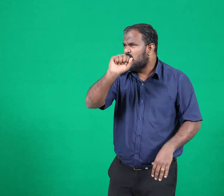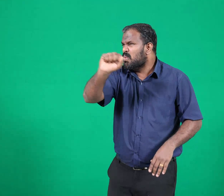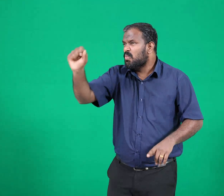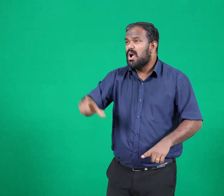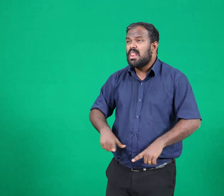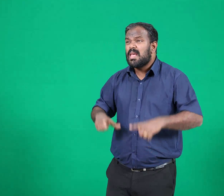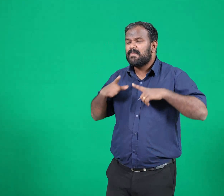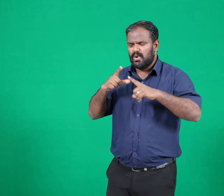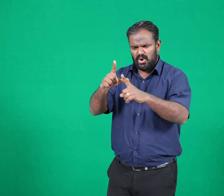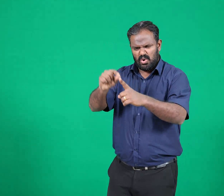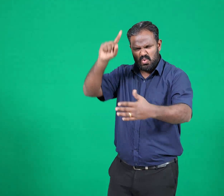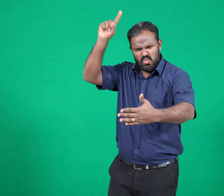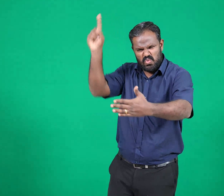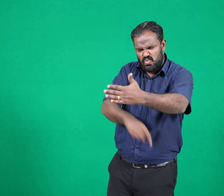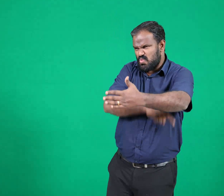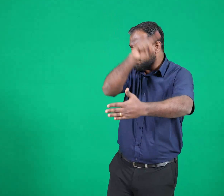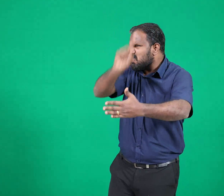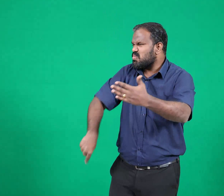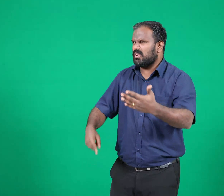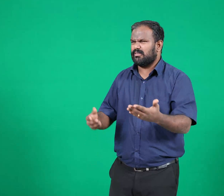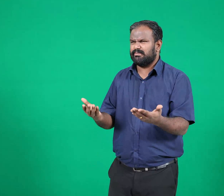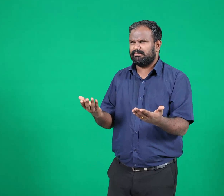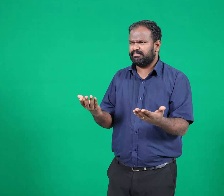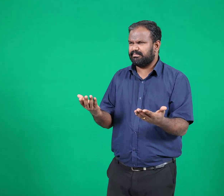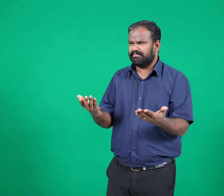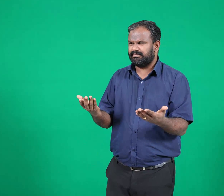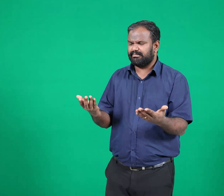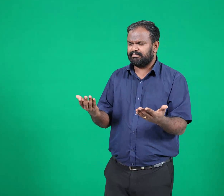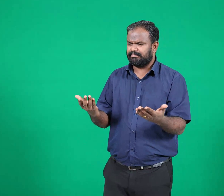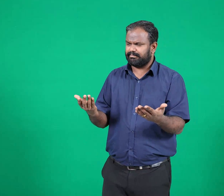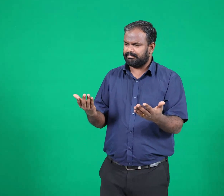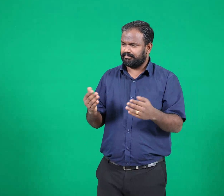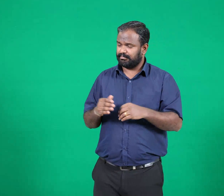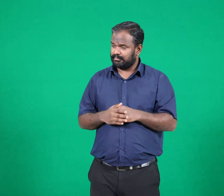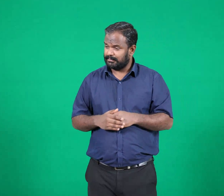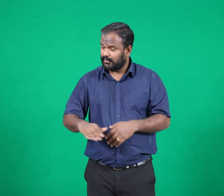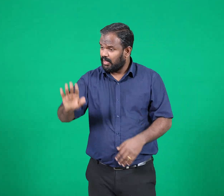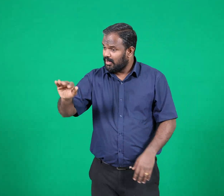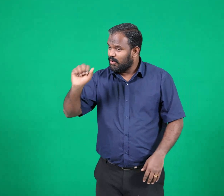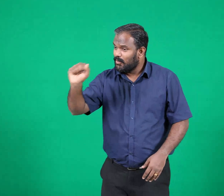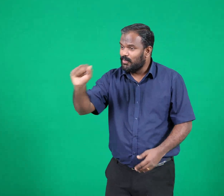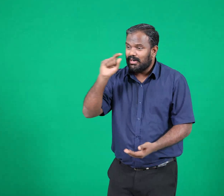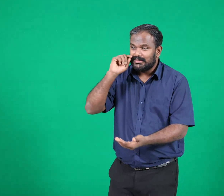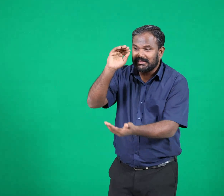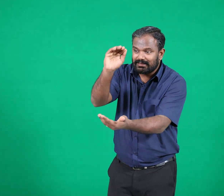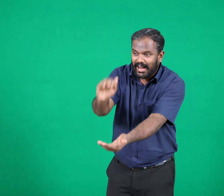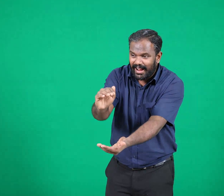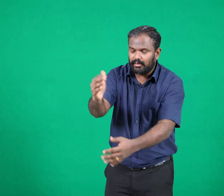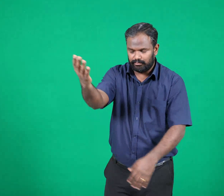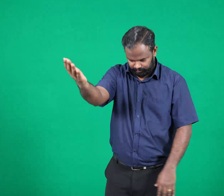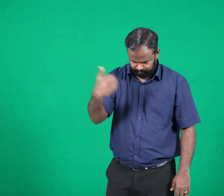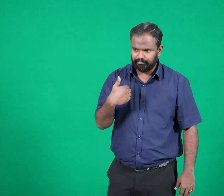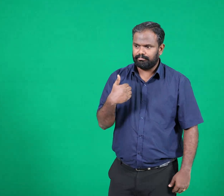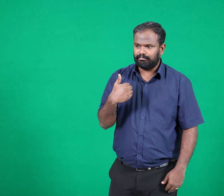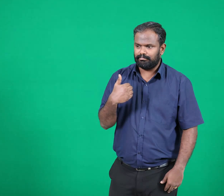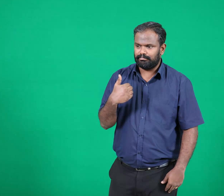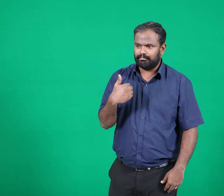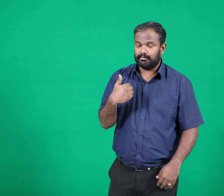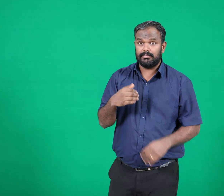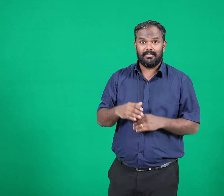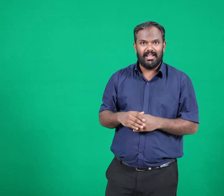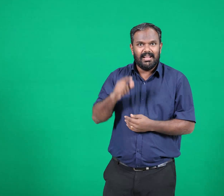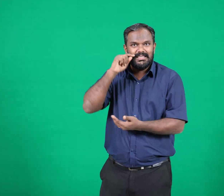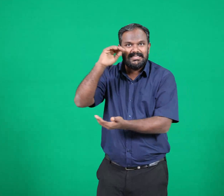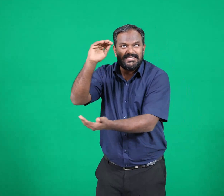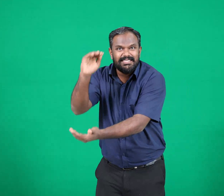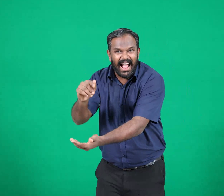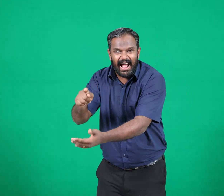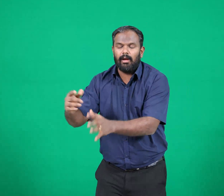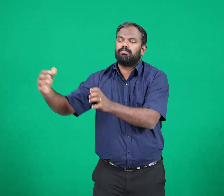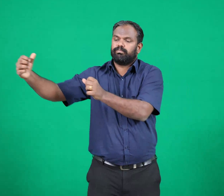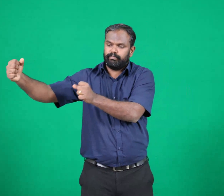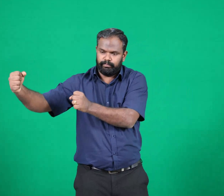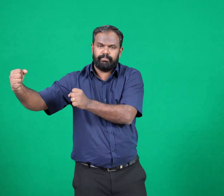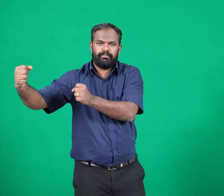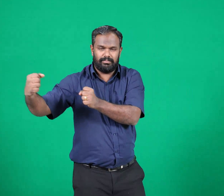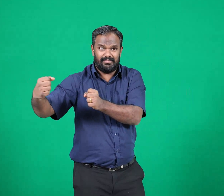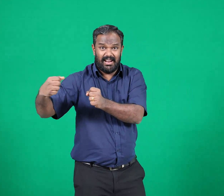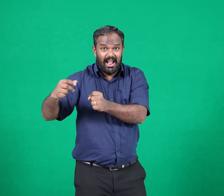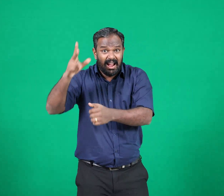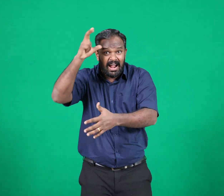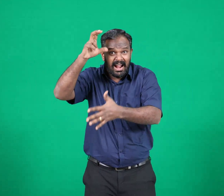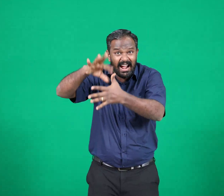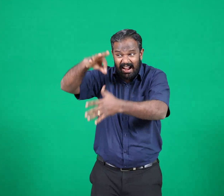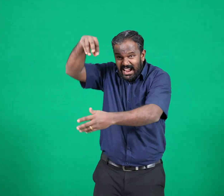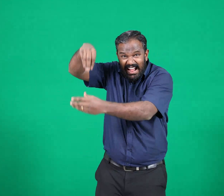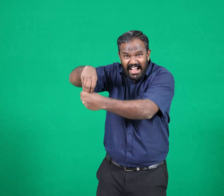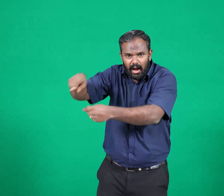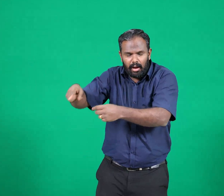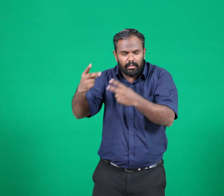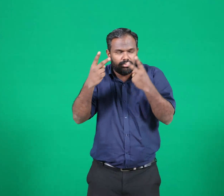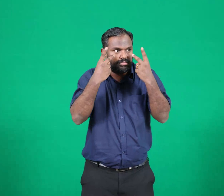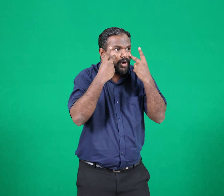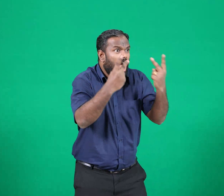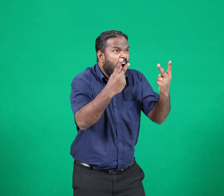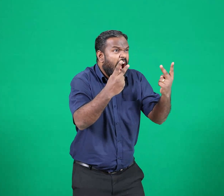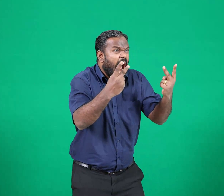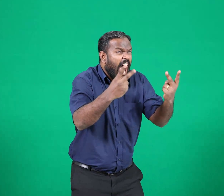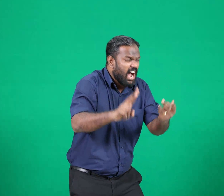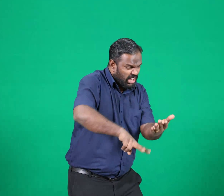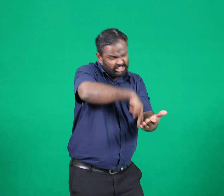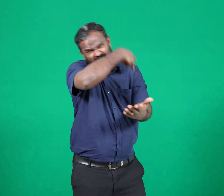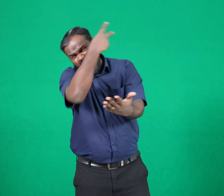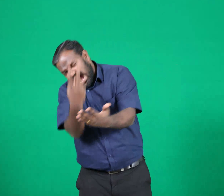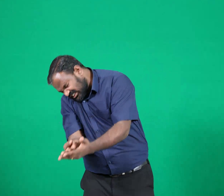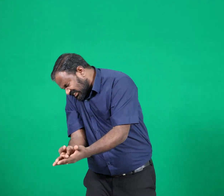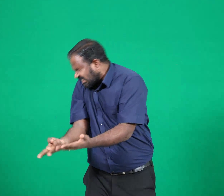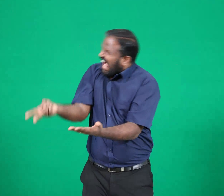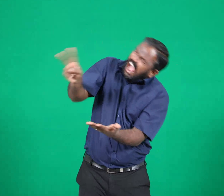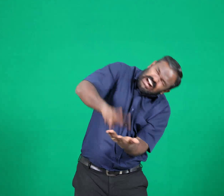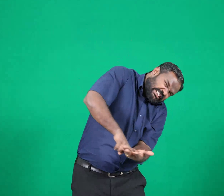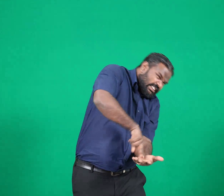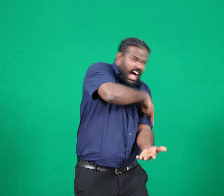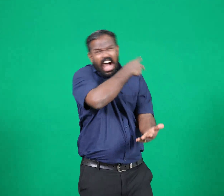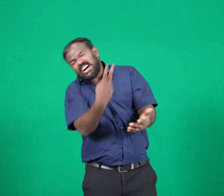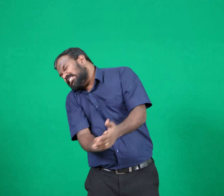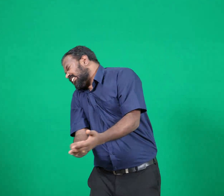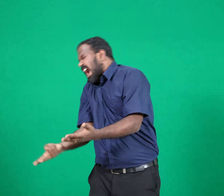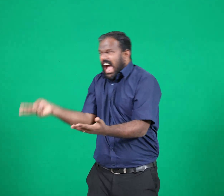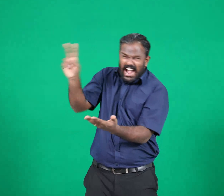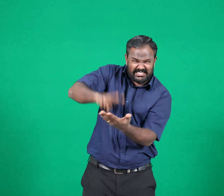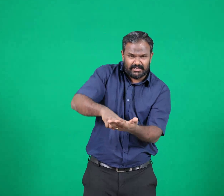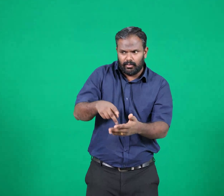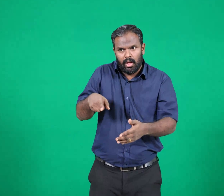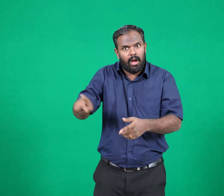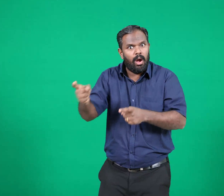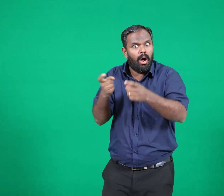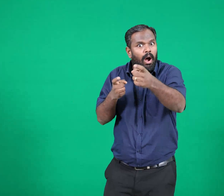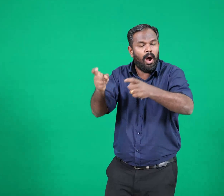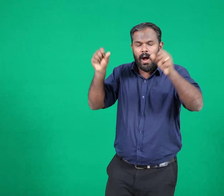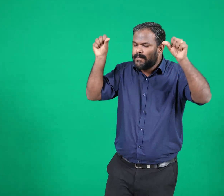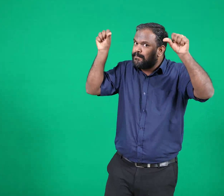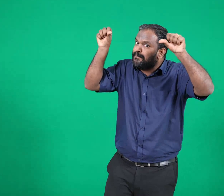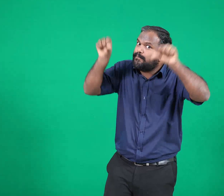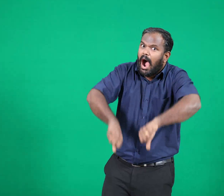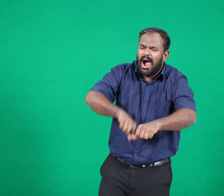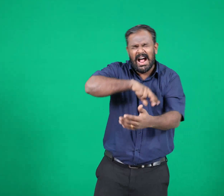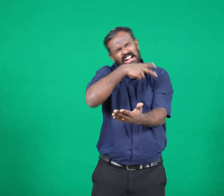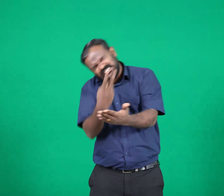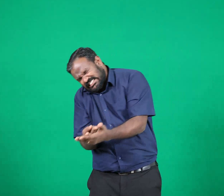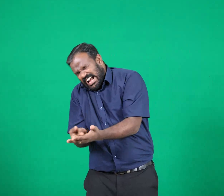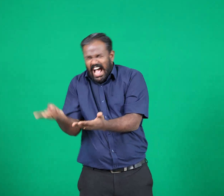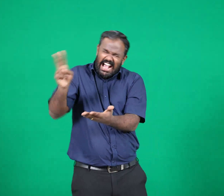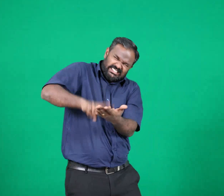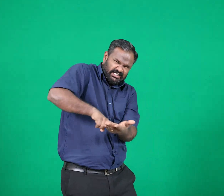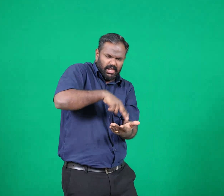Even while the boy was approaching, the demon slammed him to the ground in a convulsion.